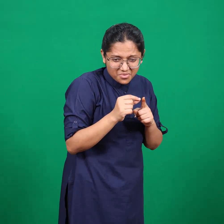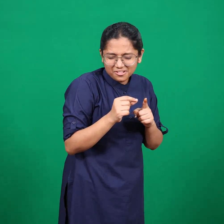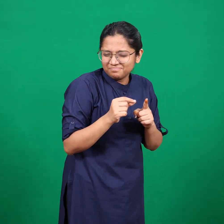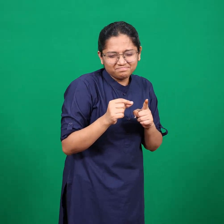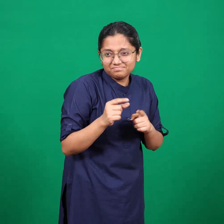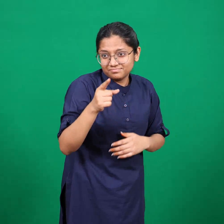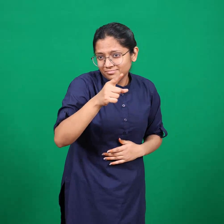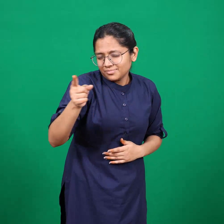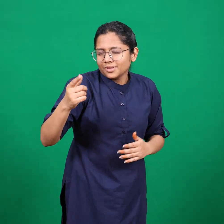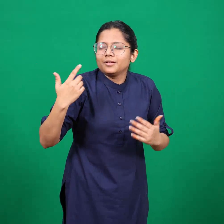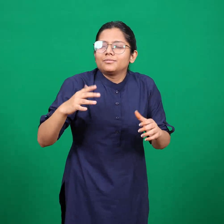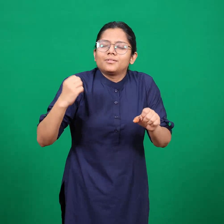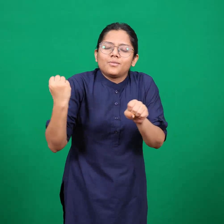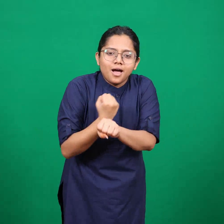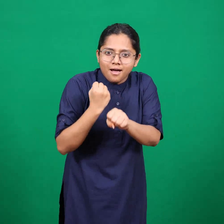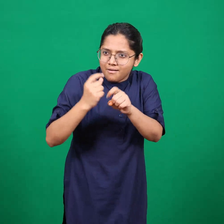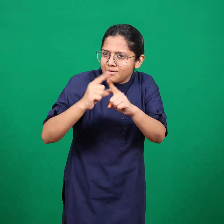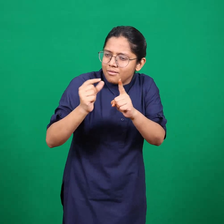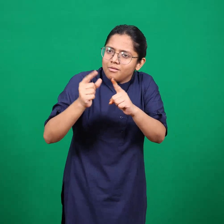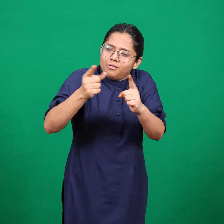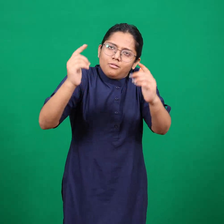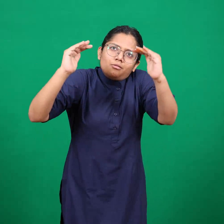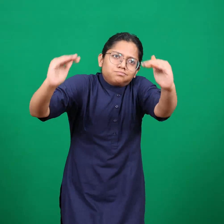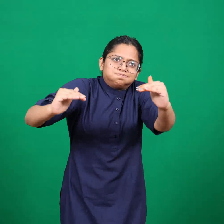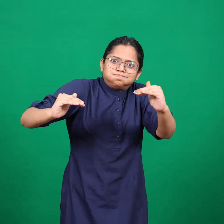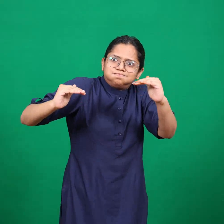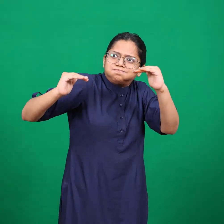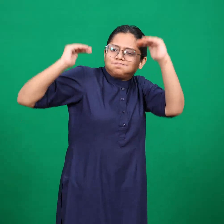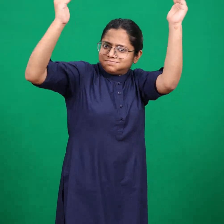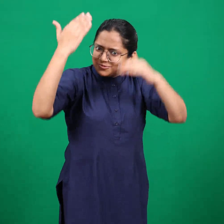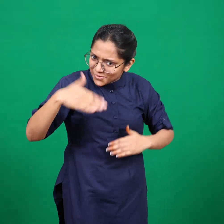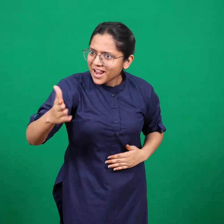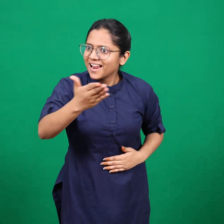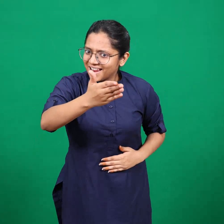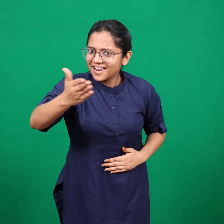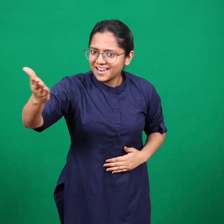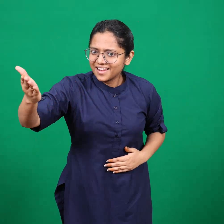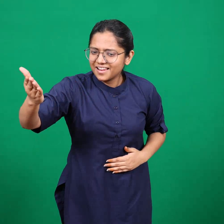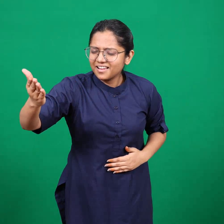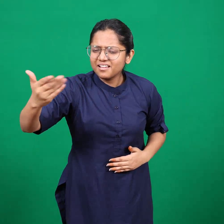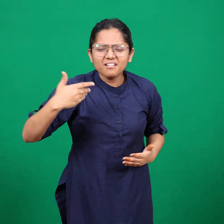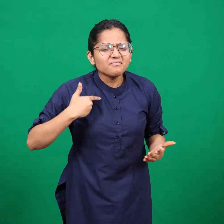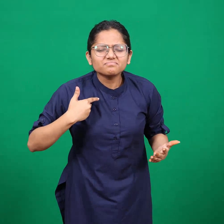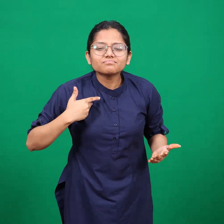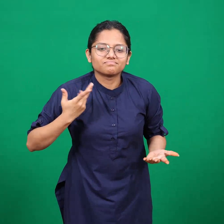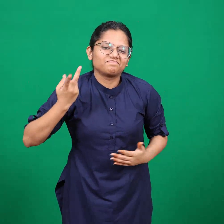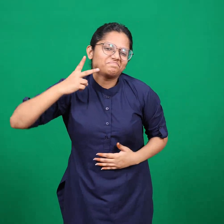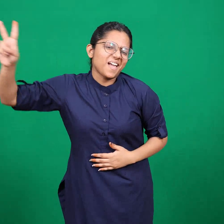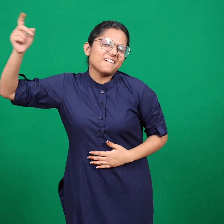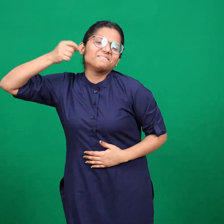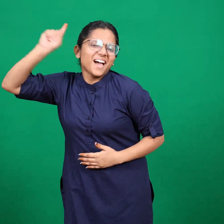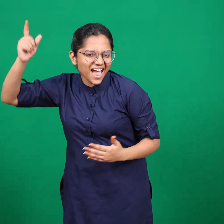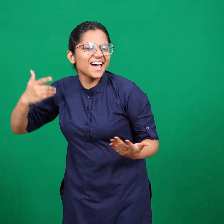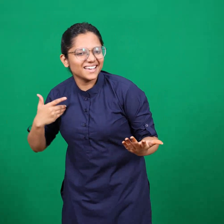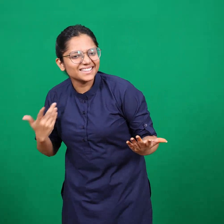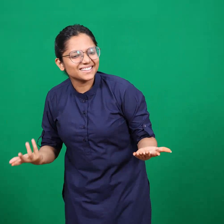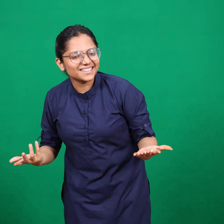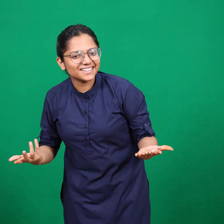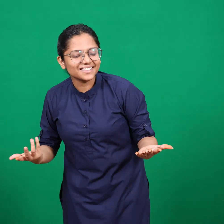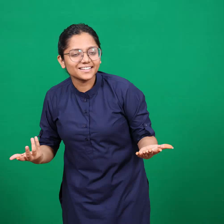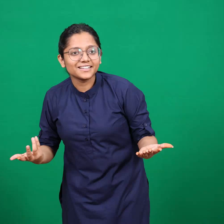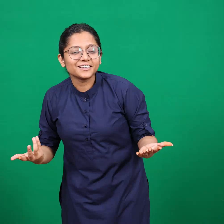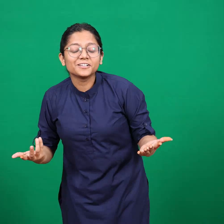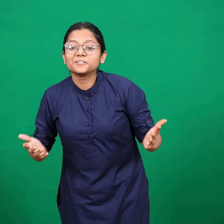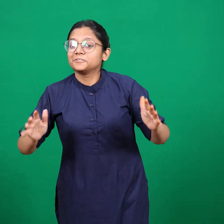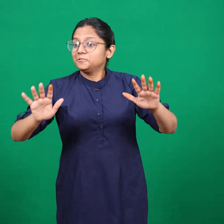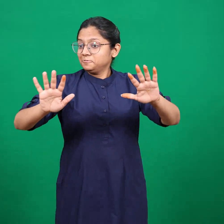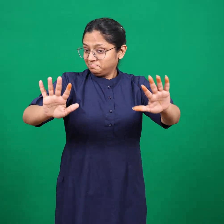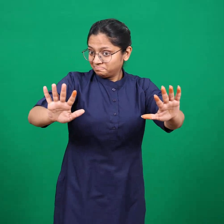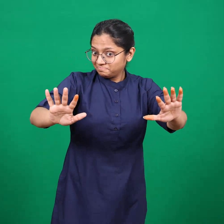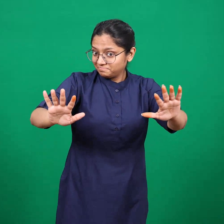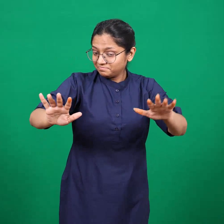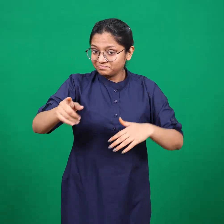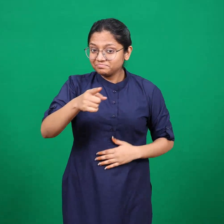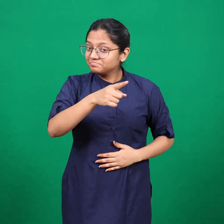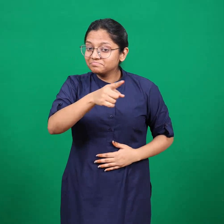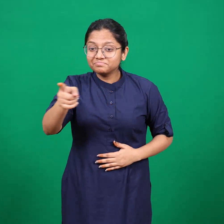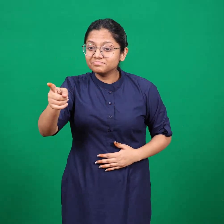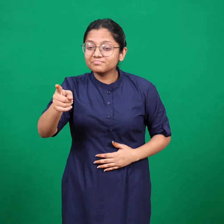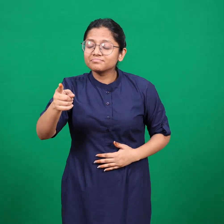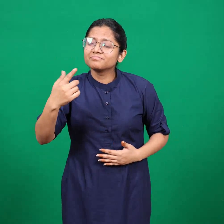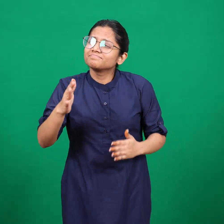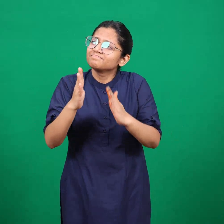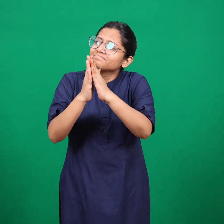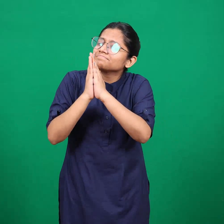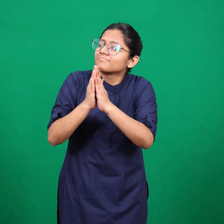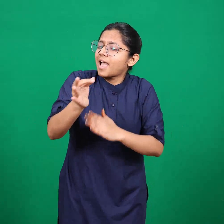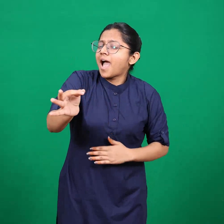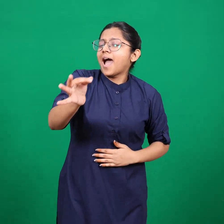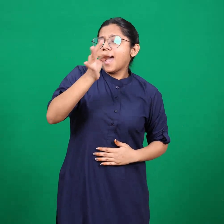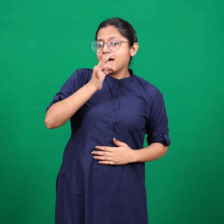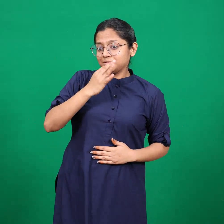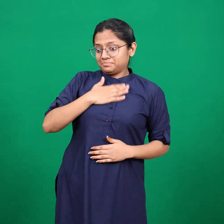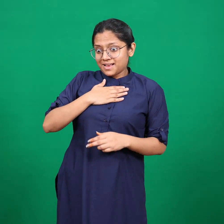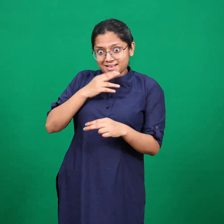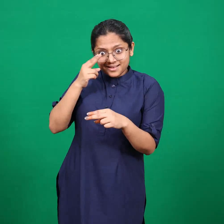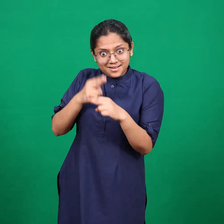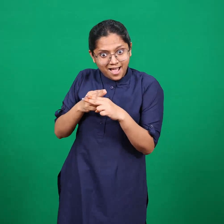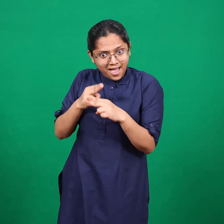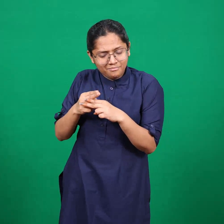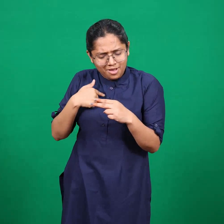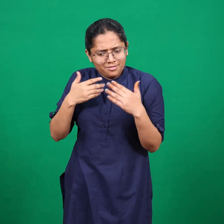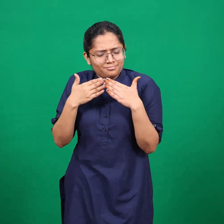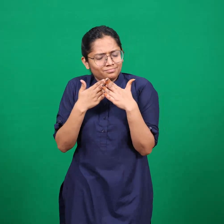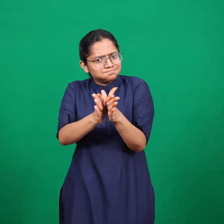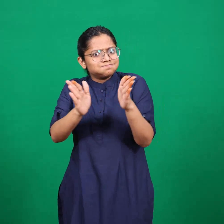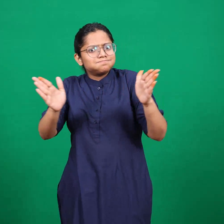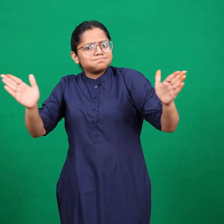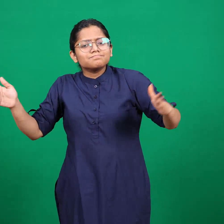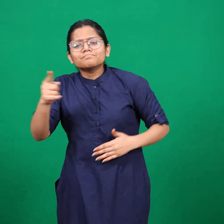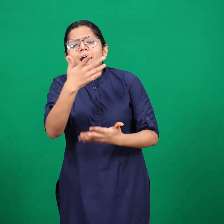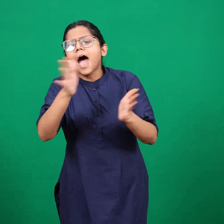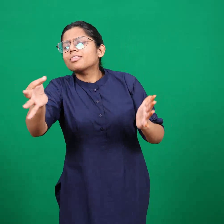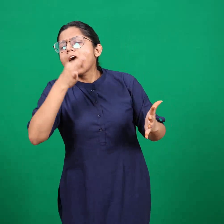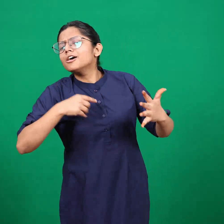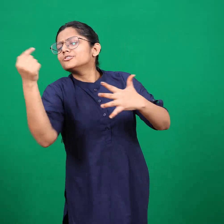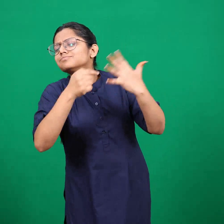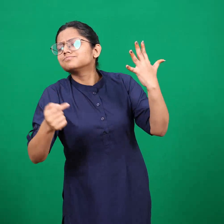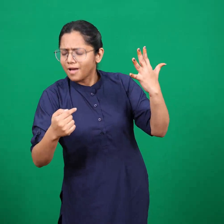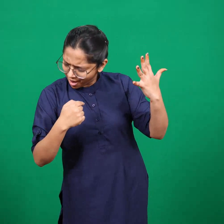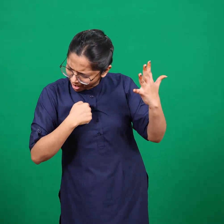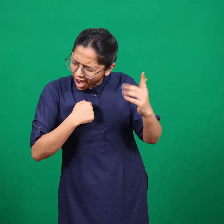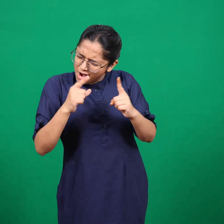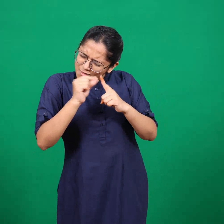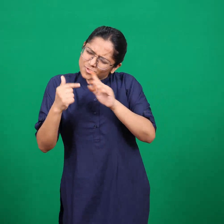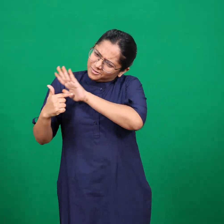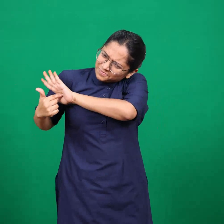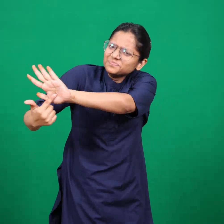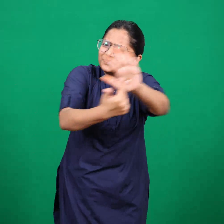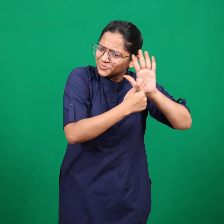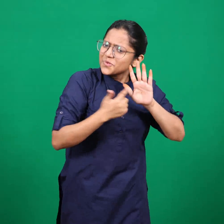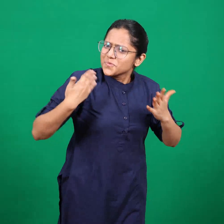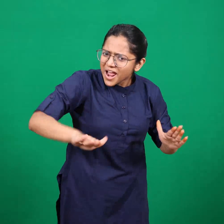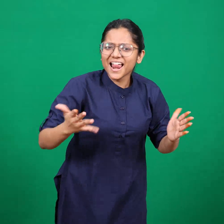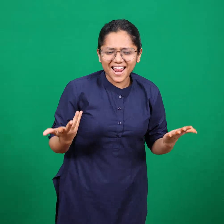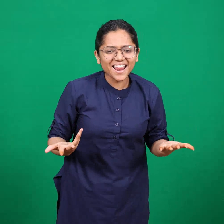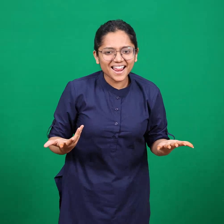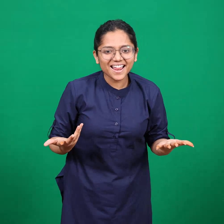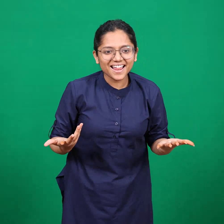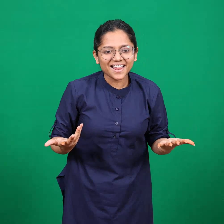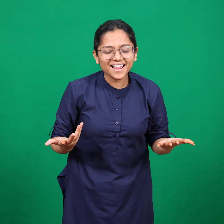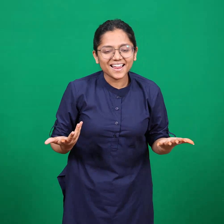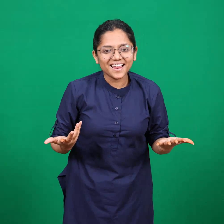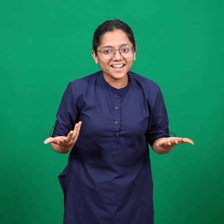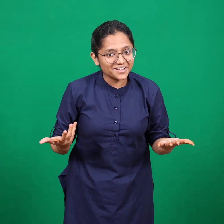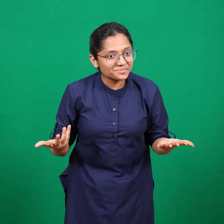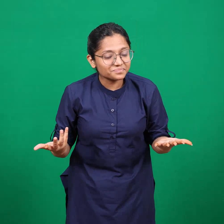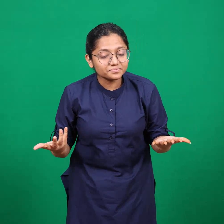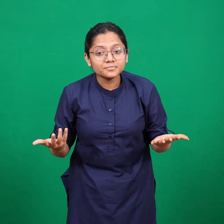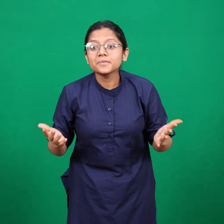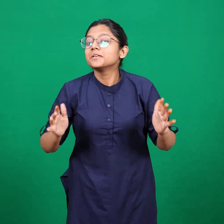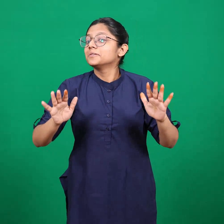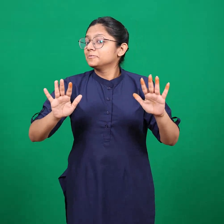He will do even greater things than these, because I am going to the Father.